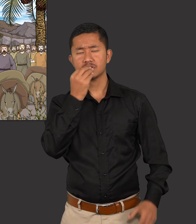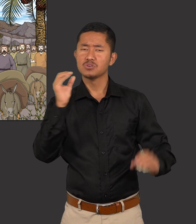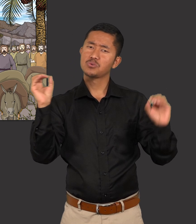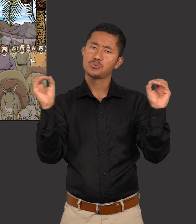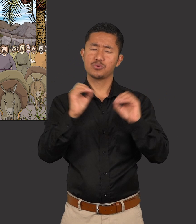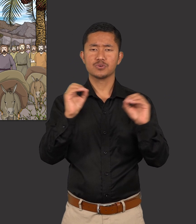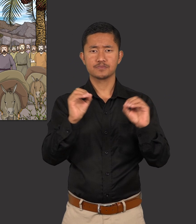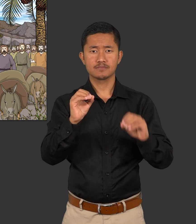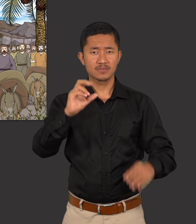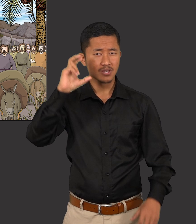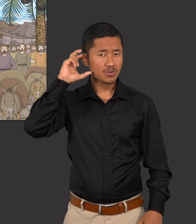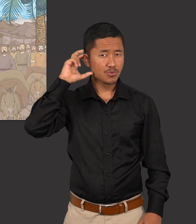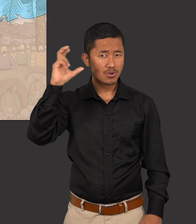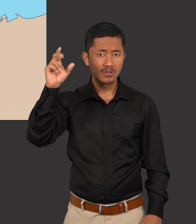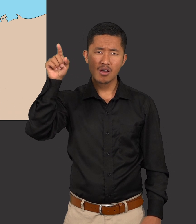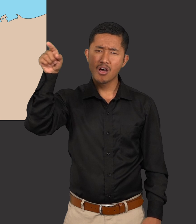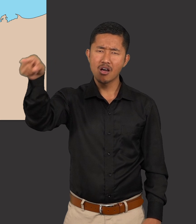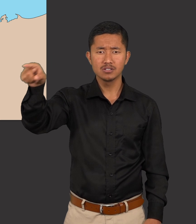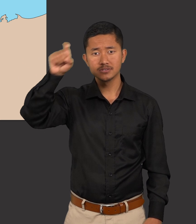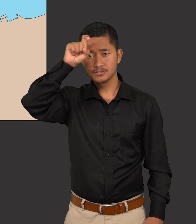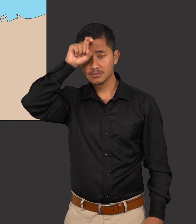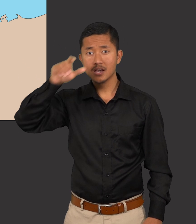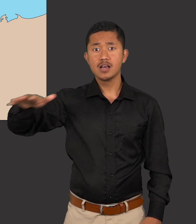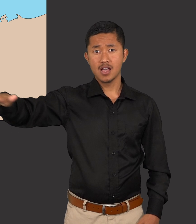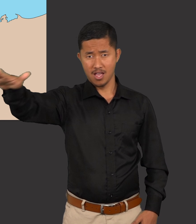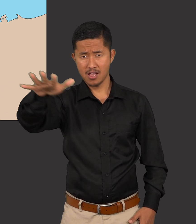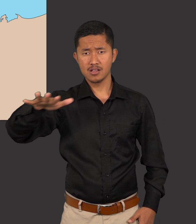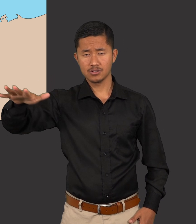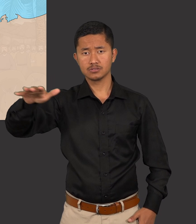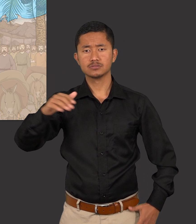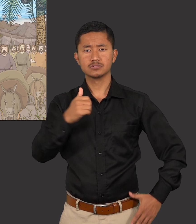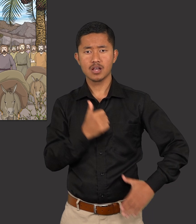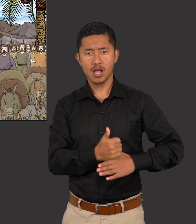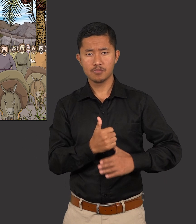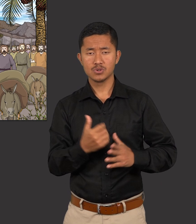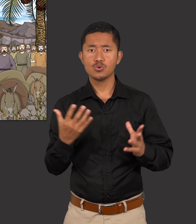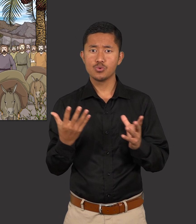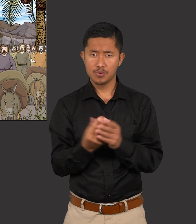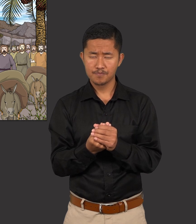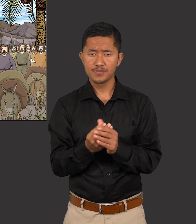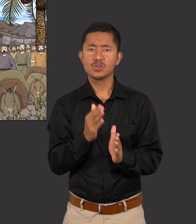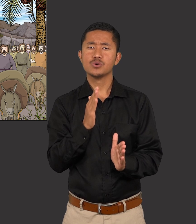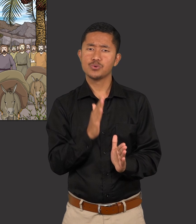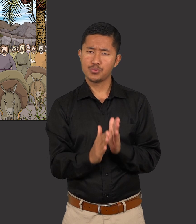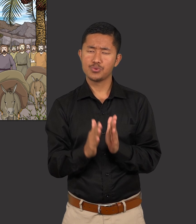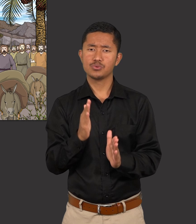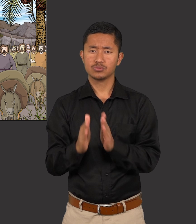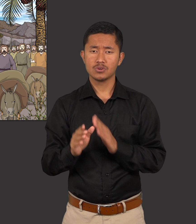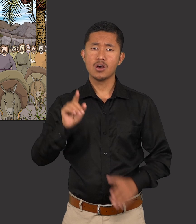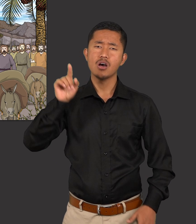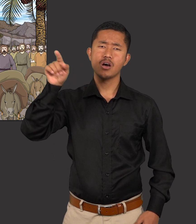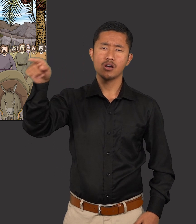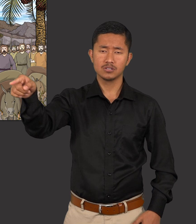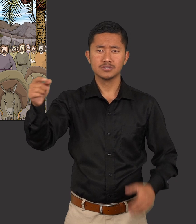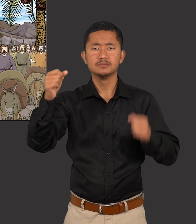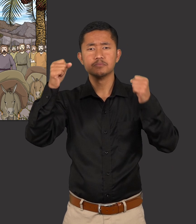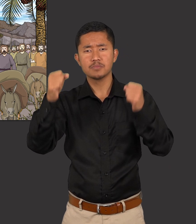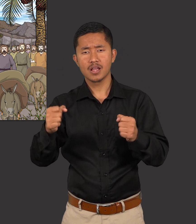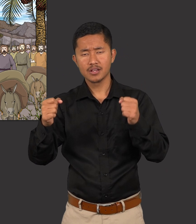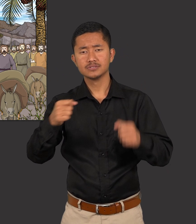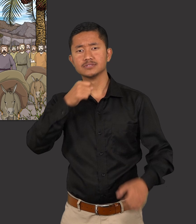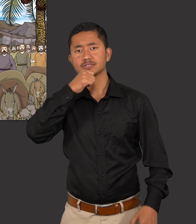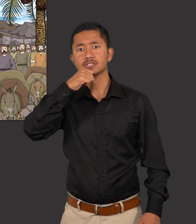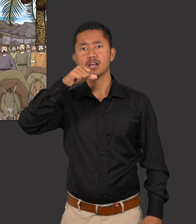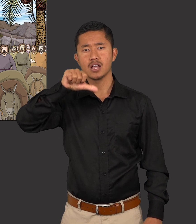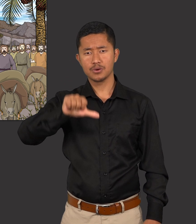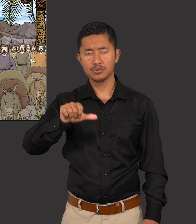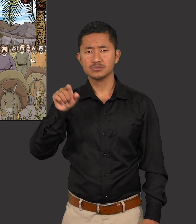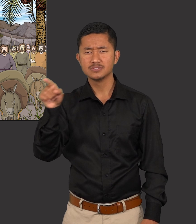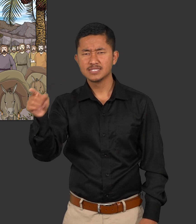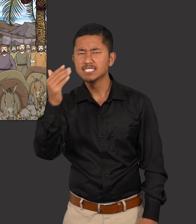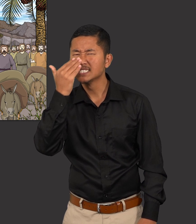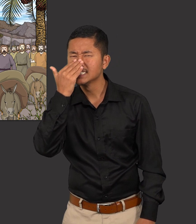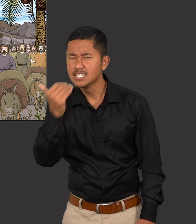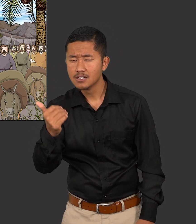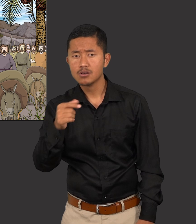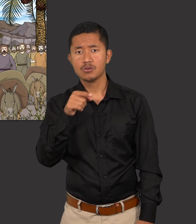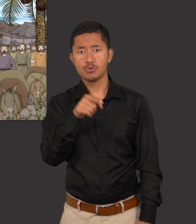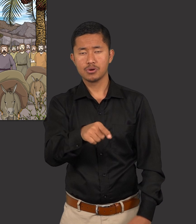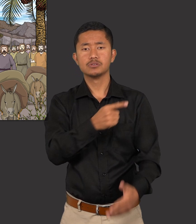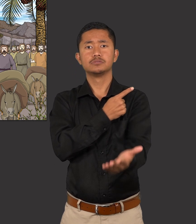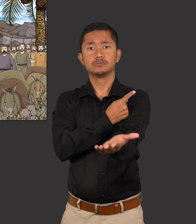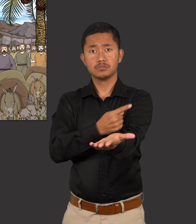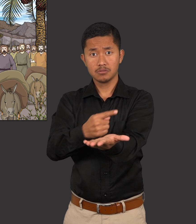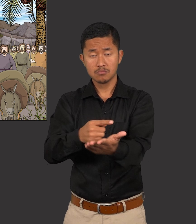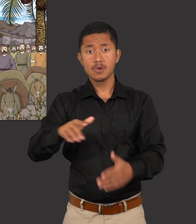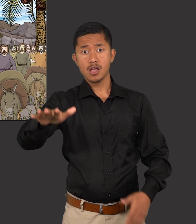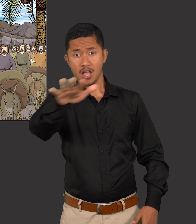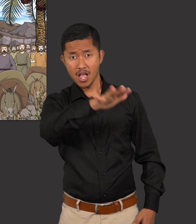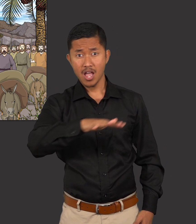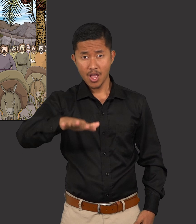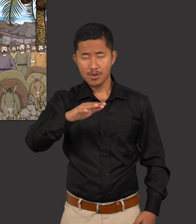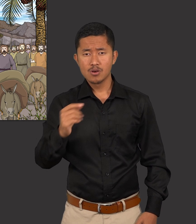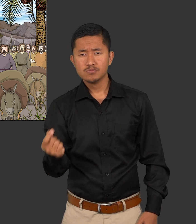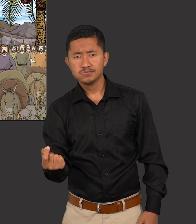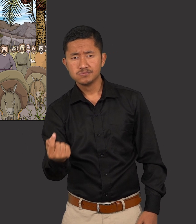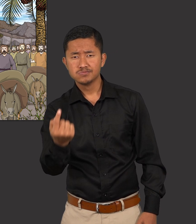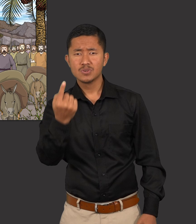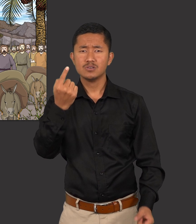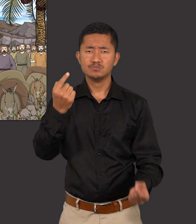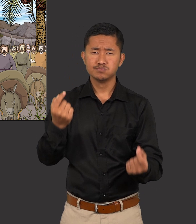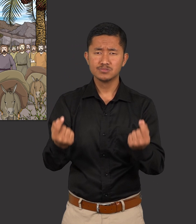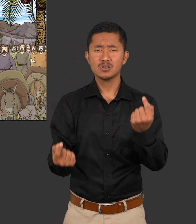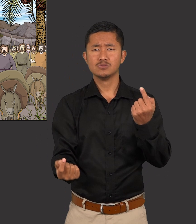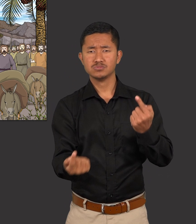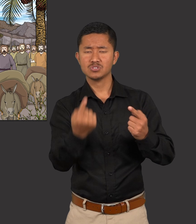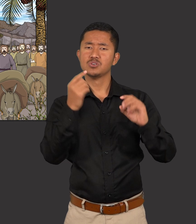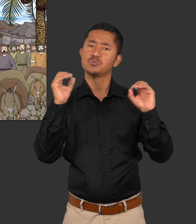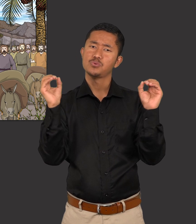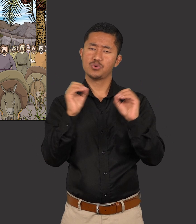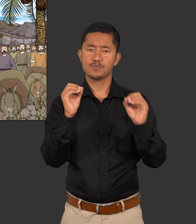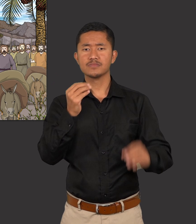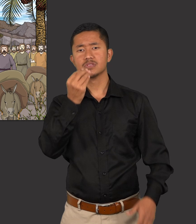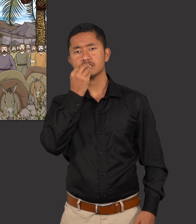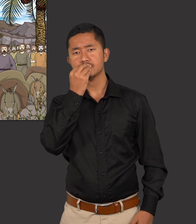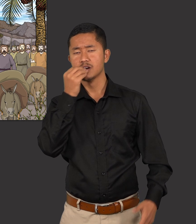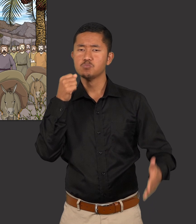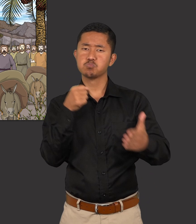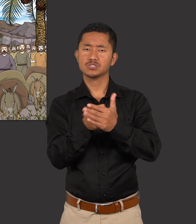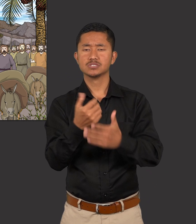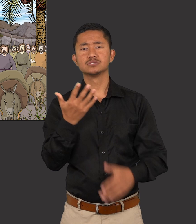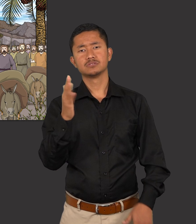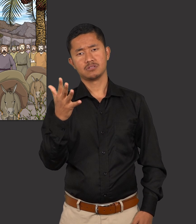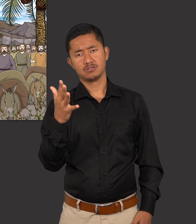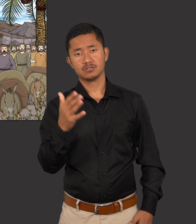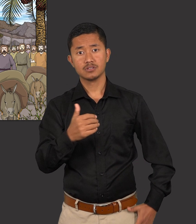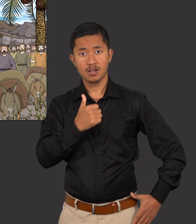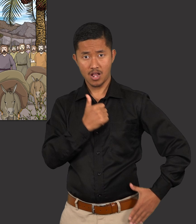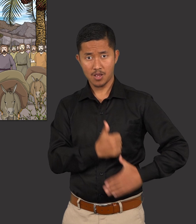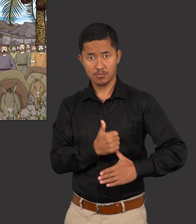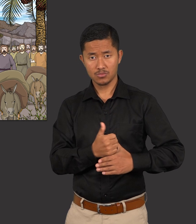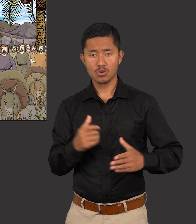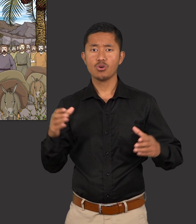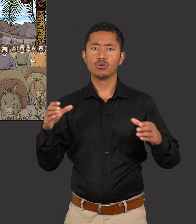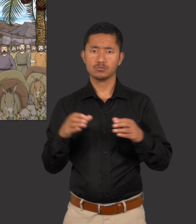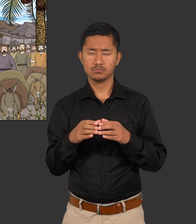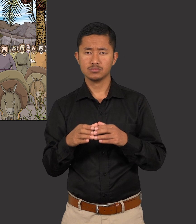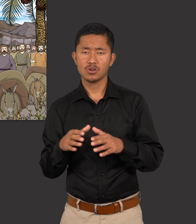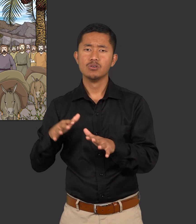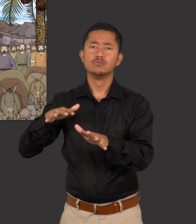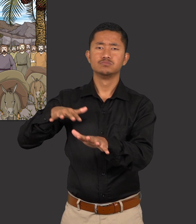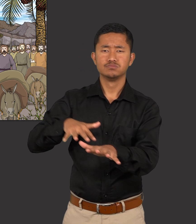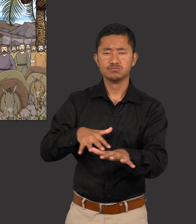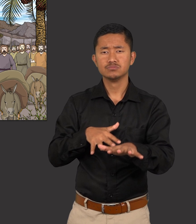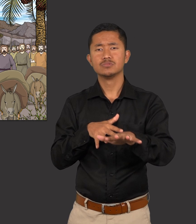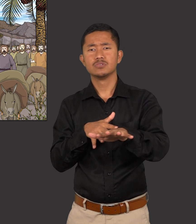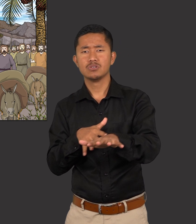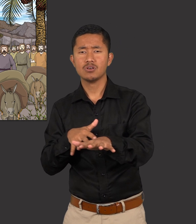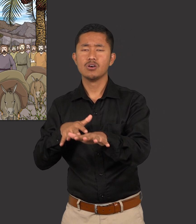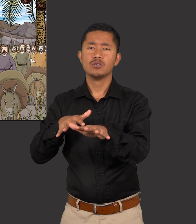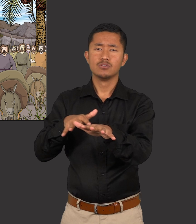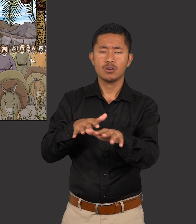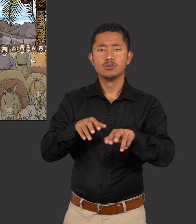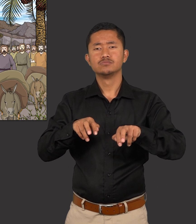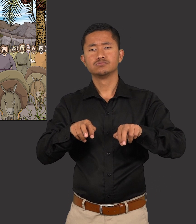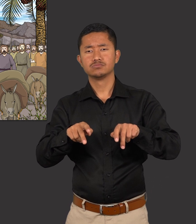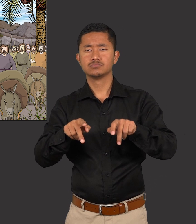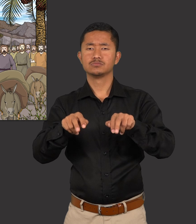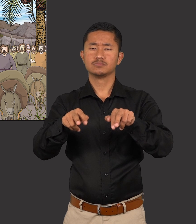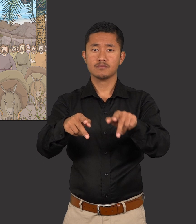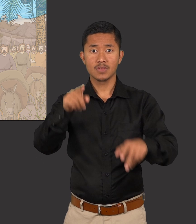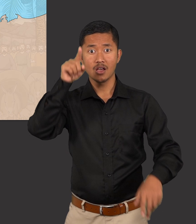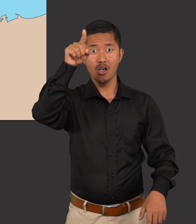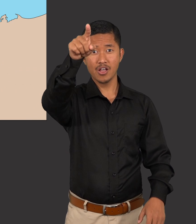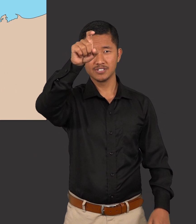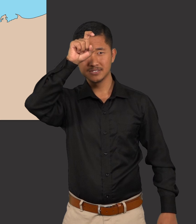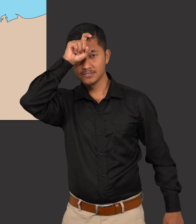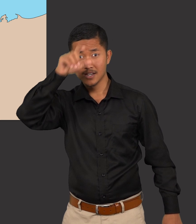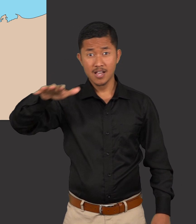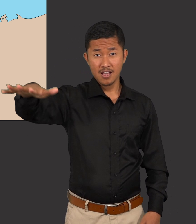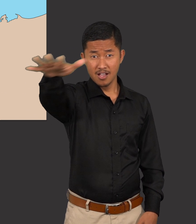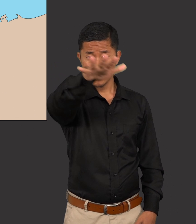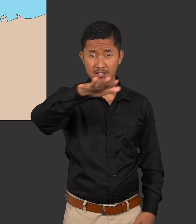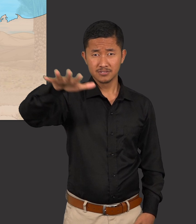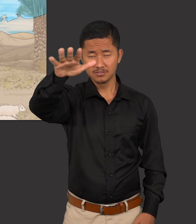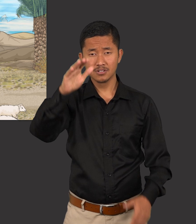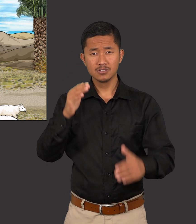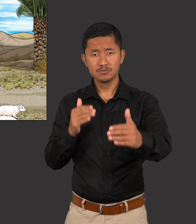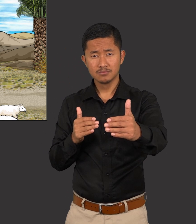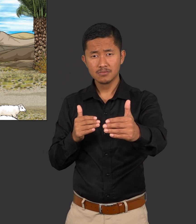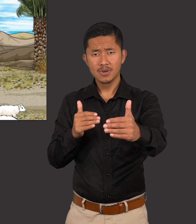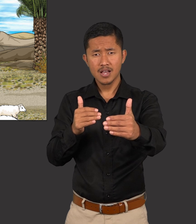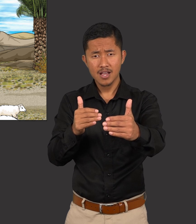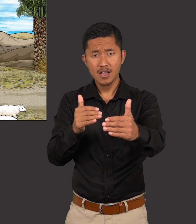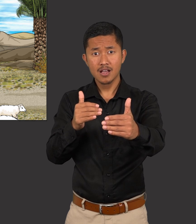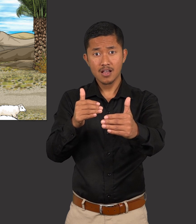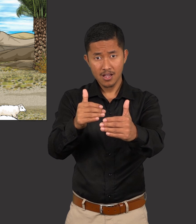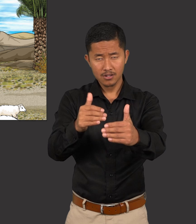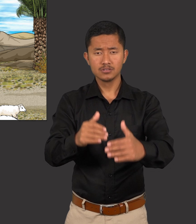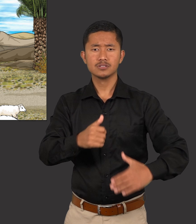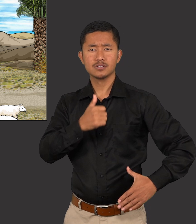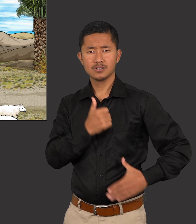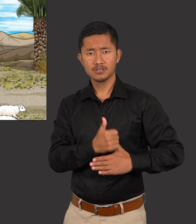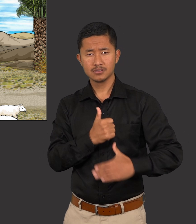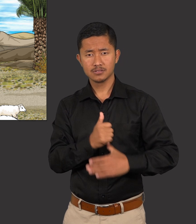So Abram went down to Egypt to live there for a while because the famine was severe.